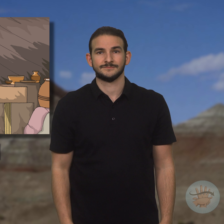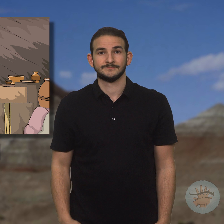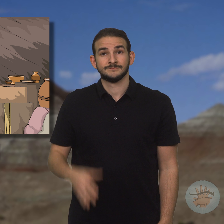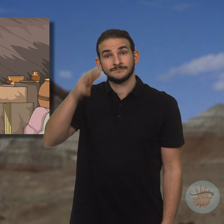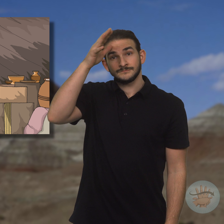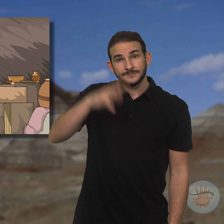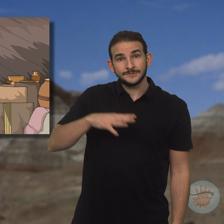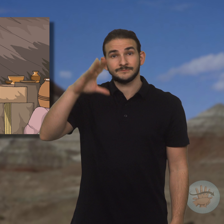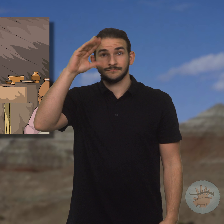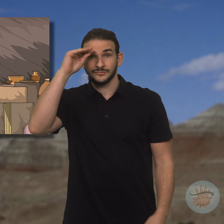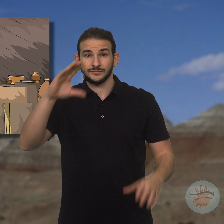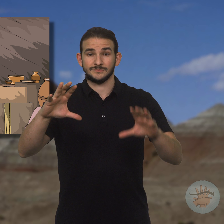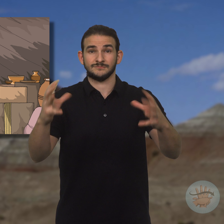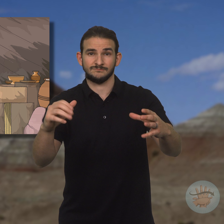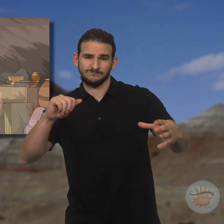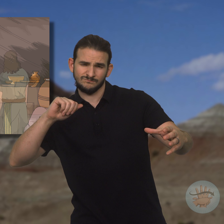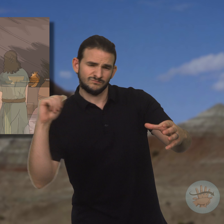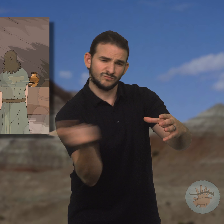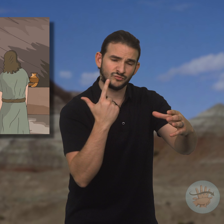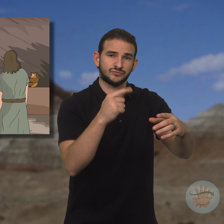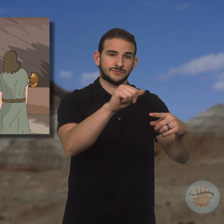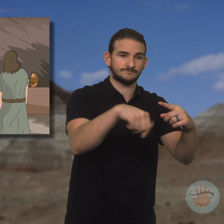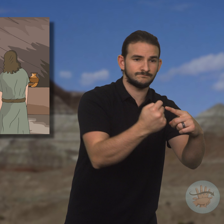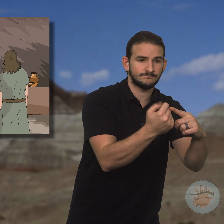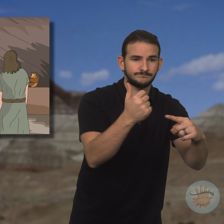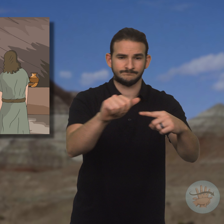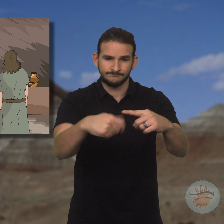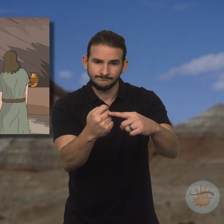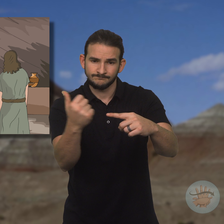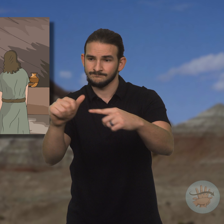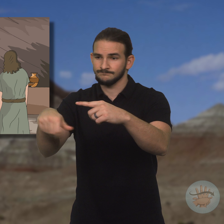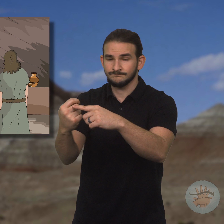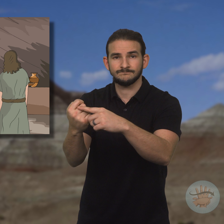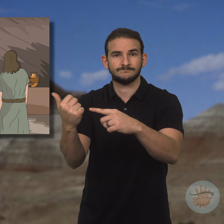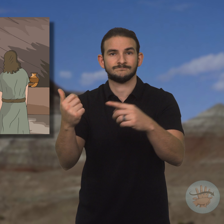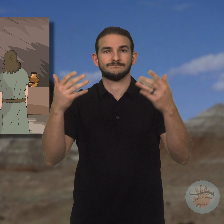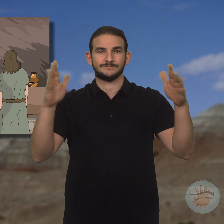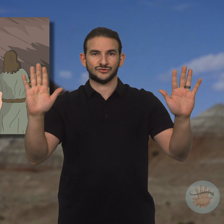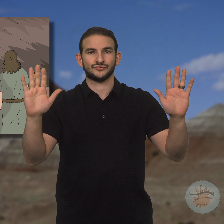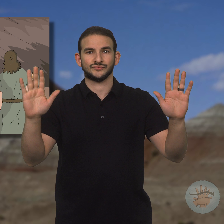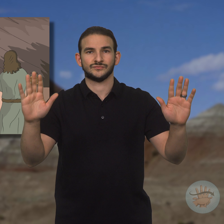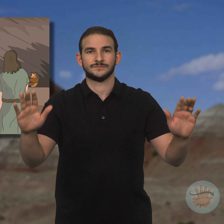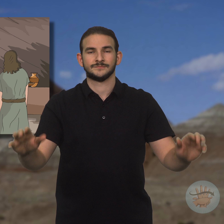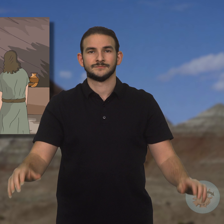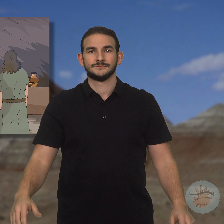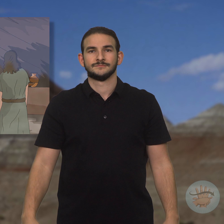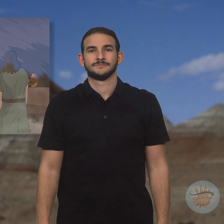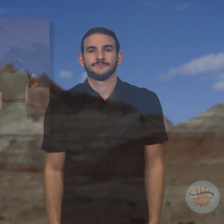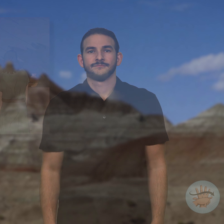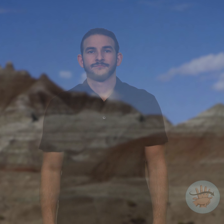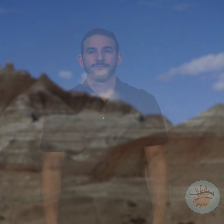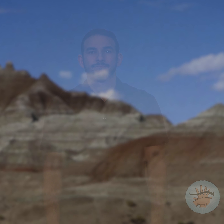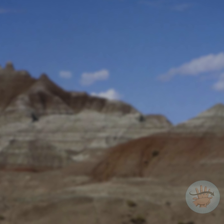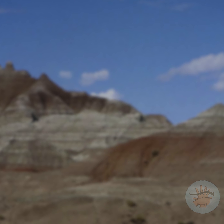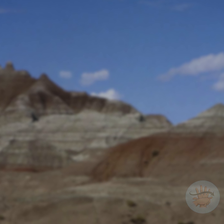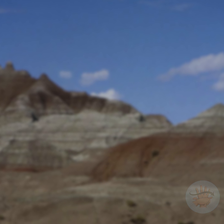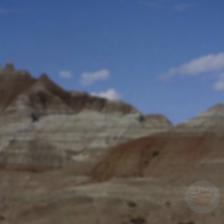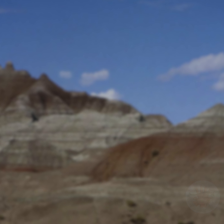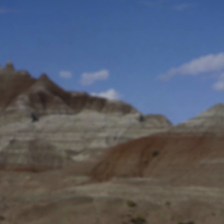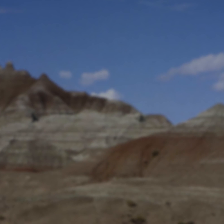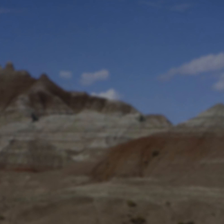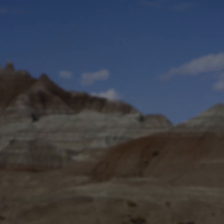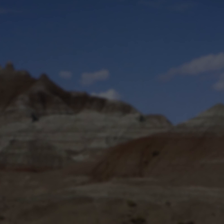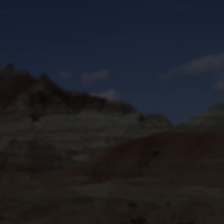And all the men of Abraham’s household—both servants born in his household and those purchased from foreigners—were circumcised with him.